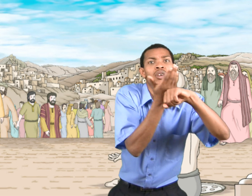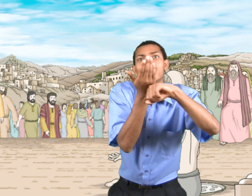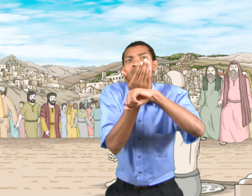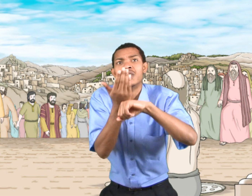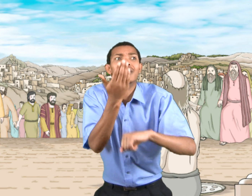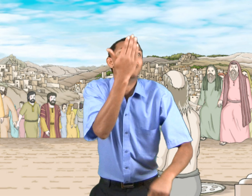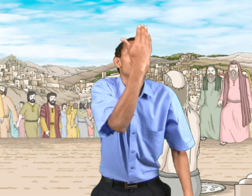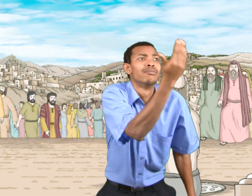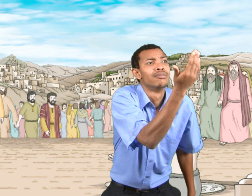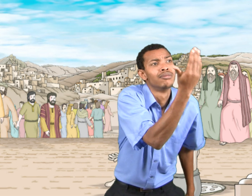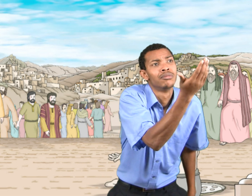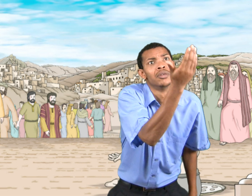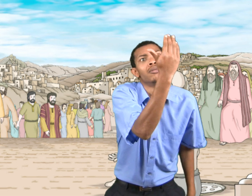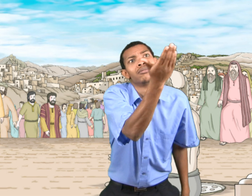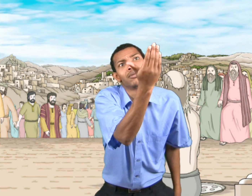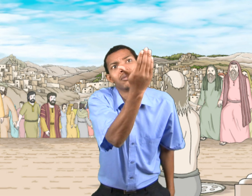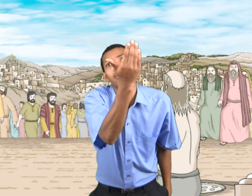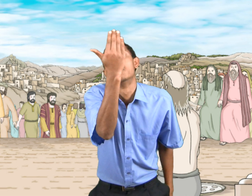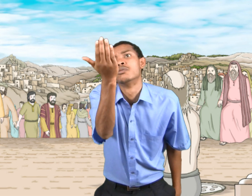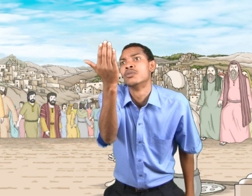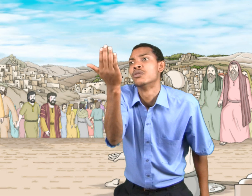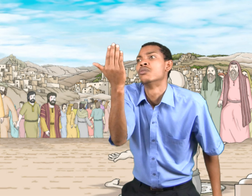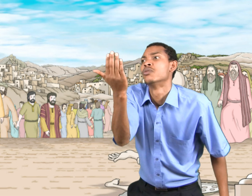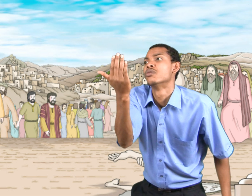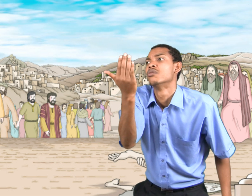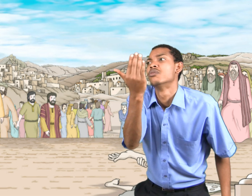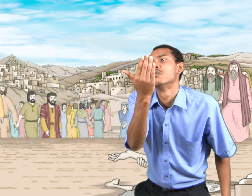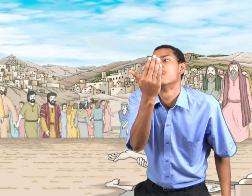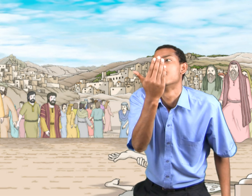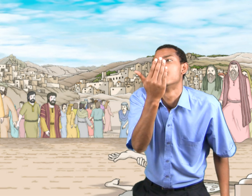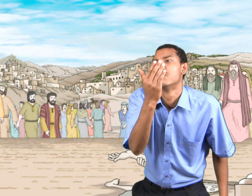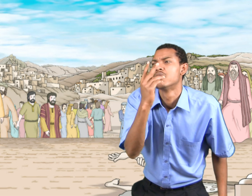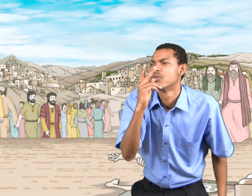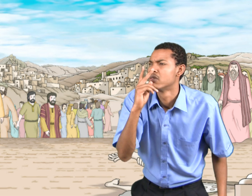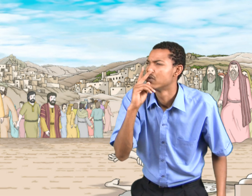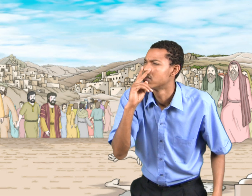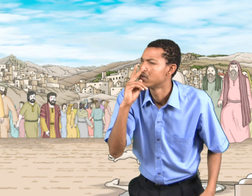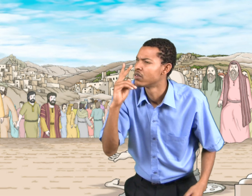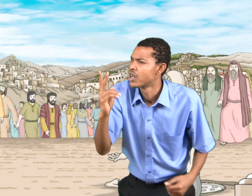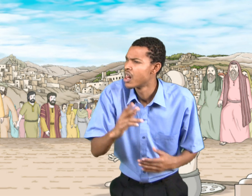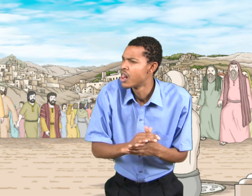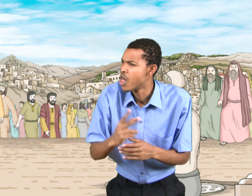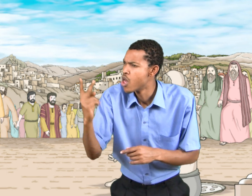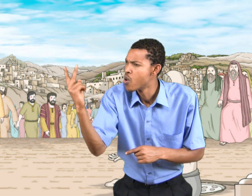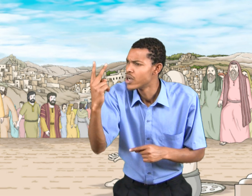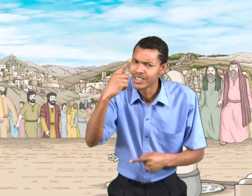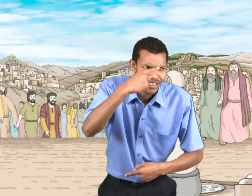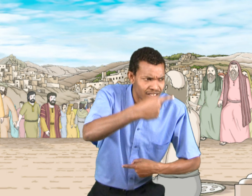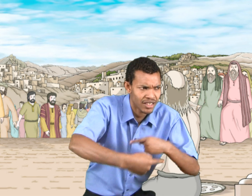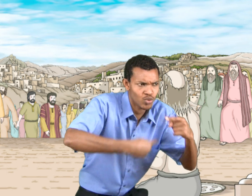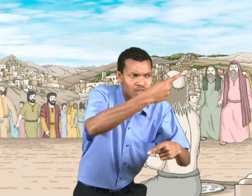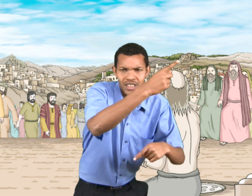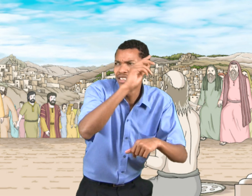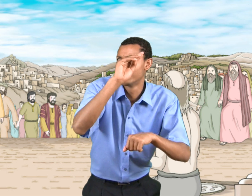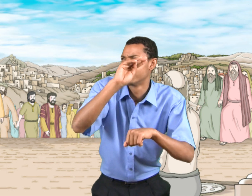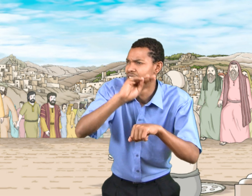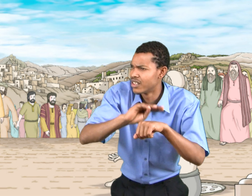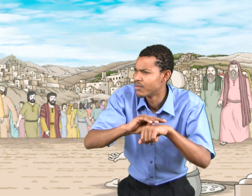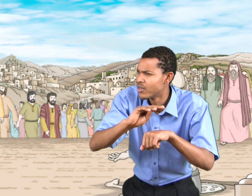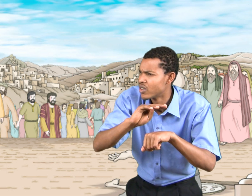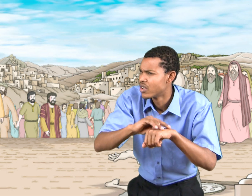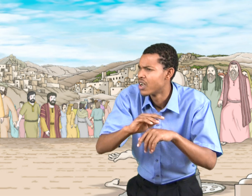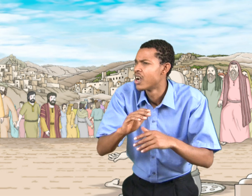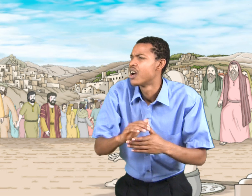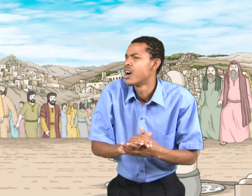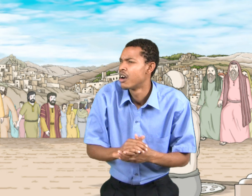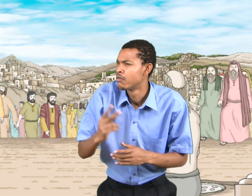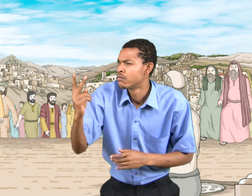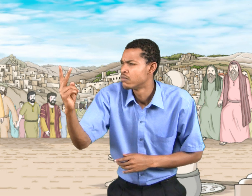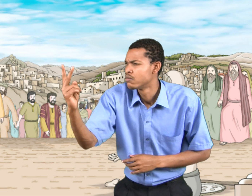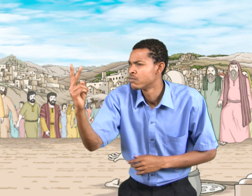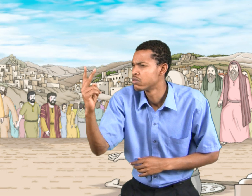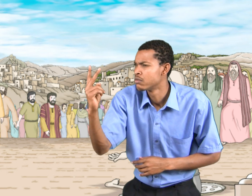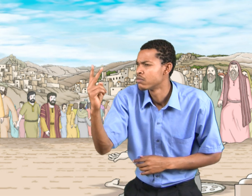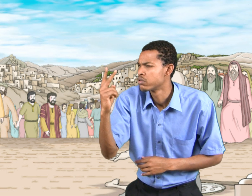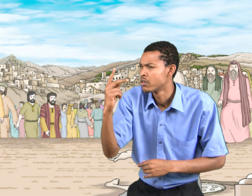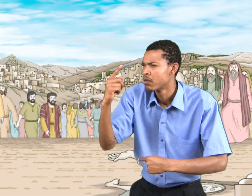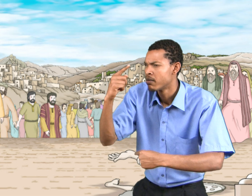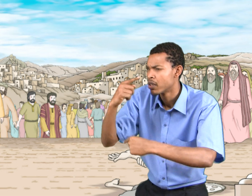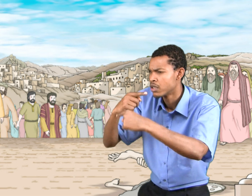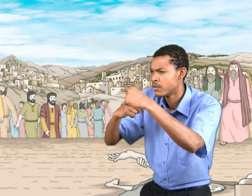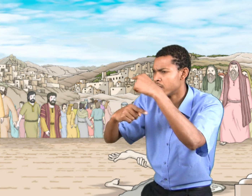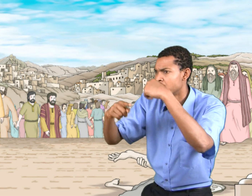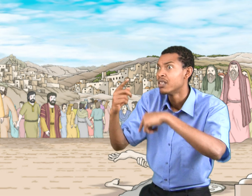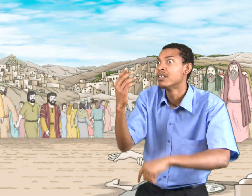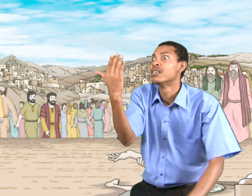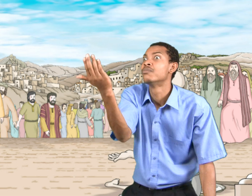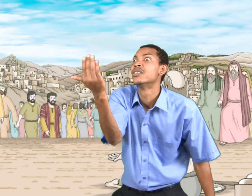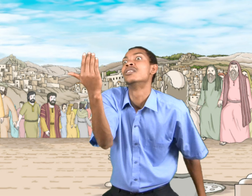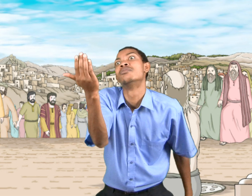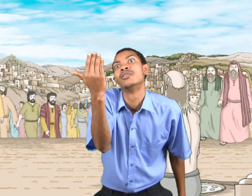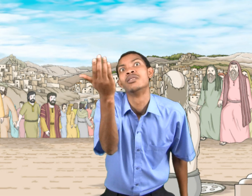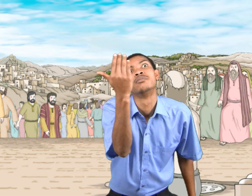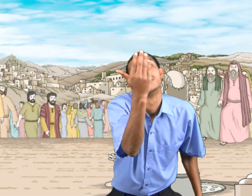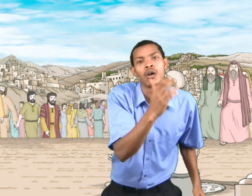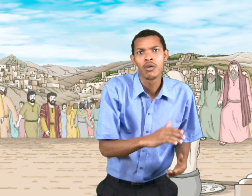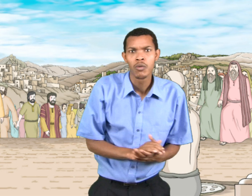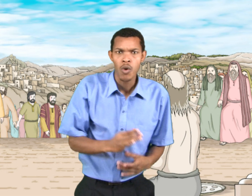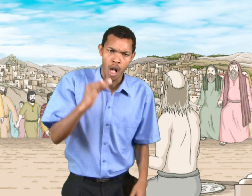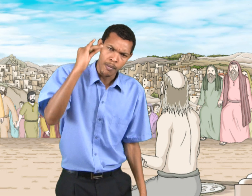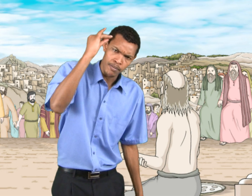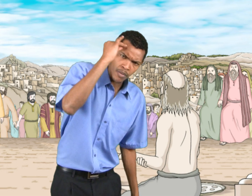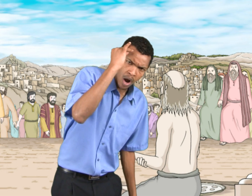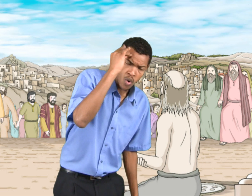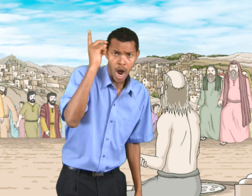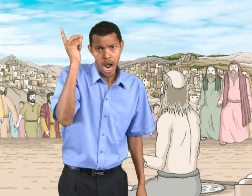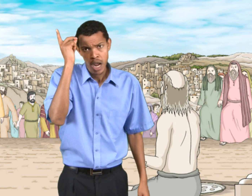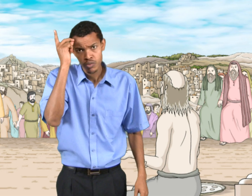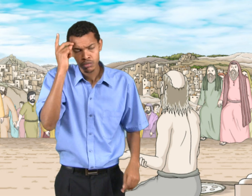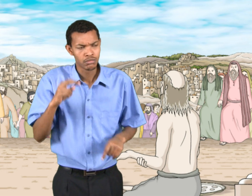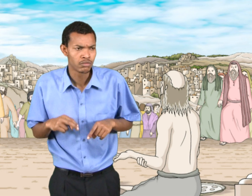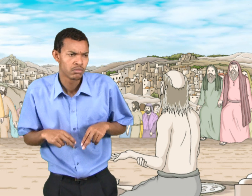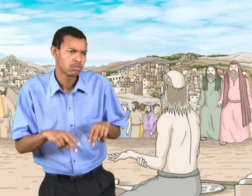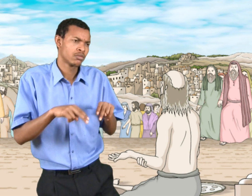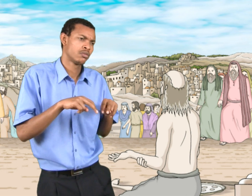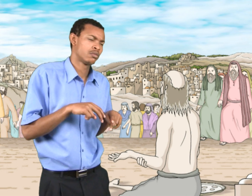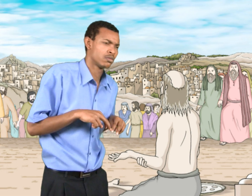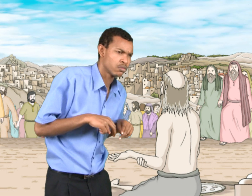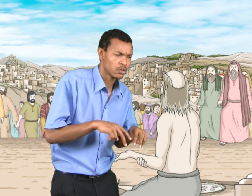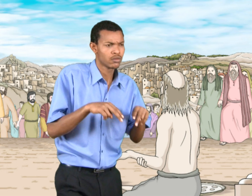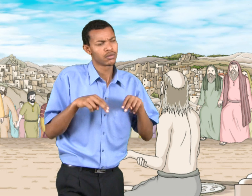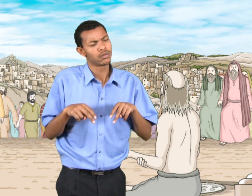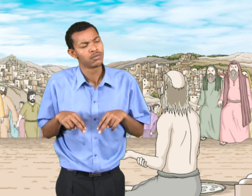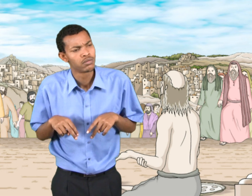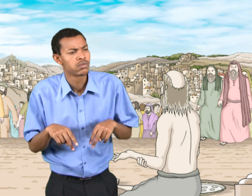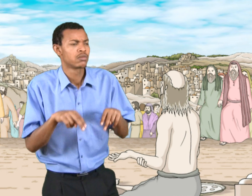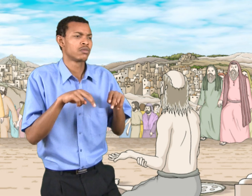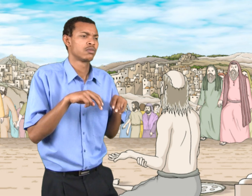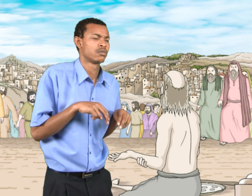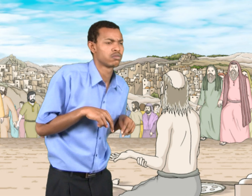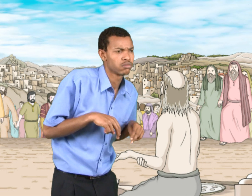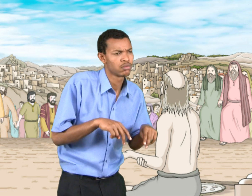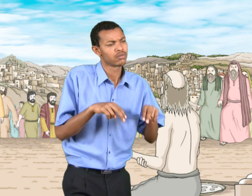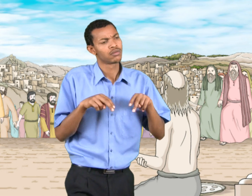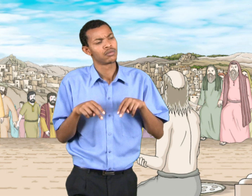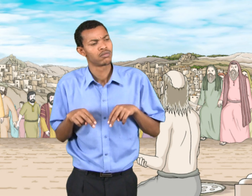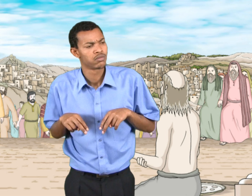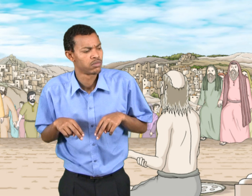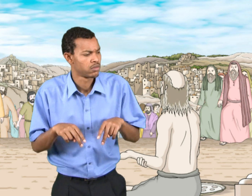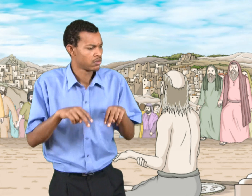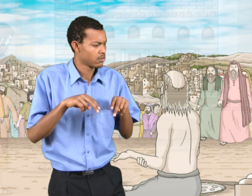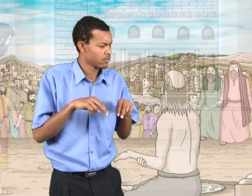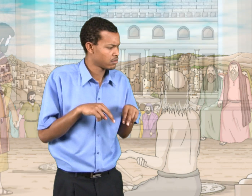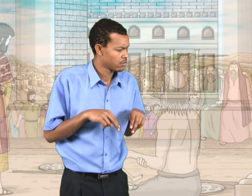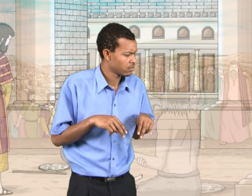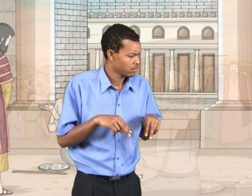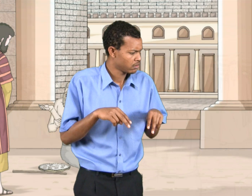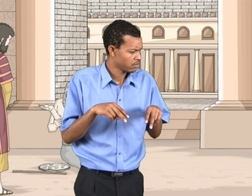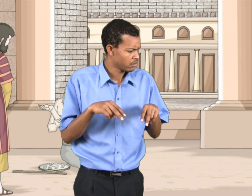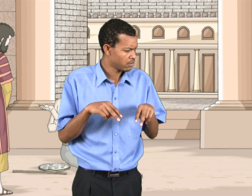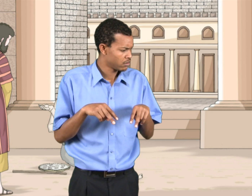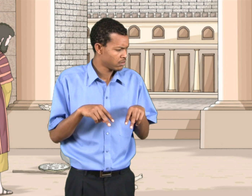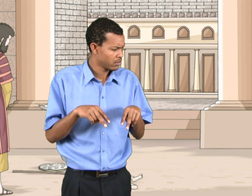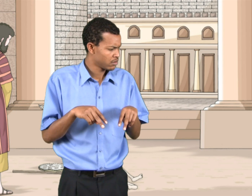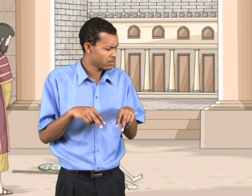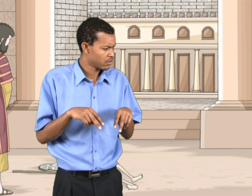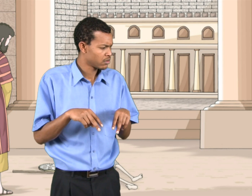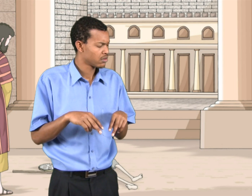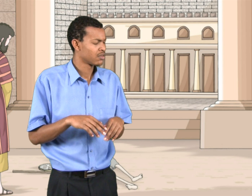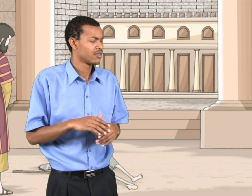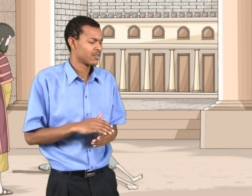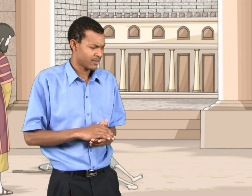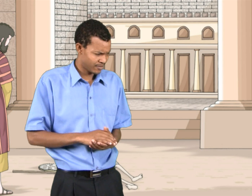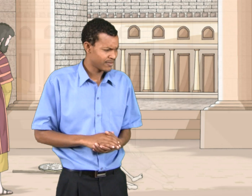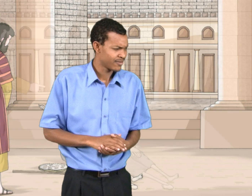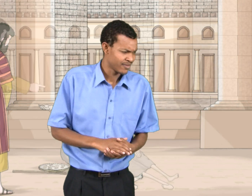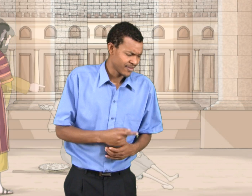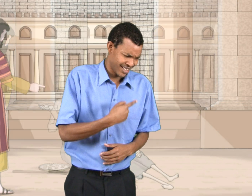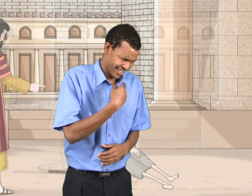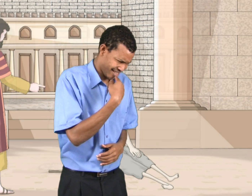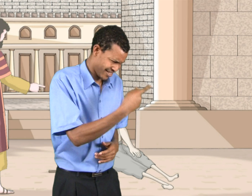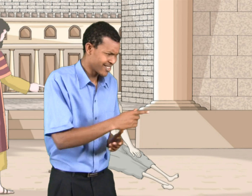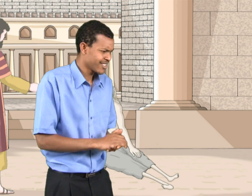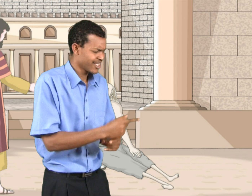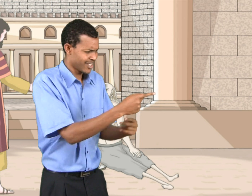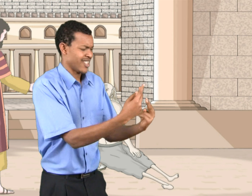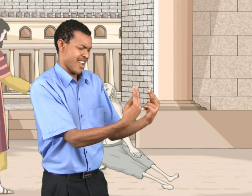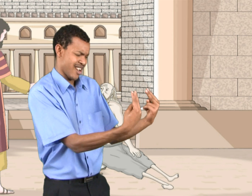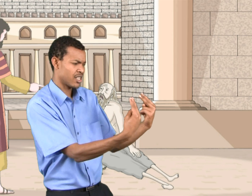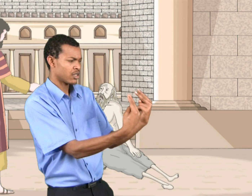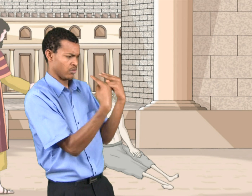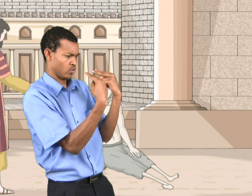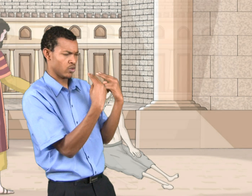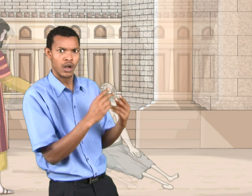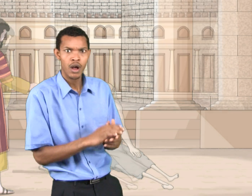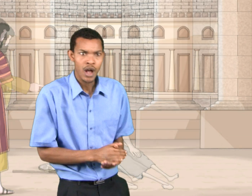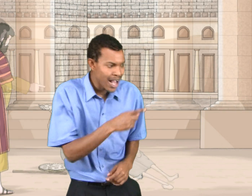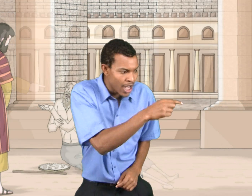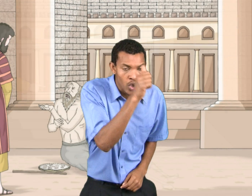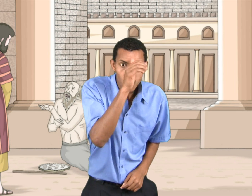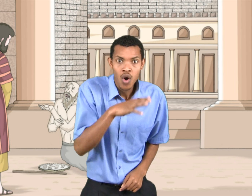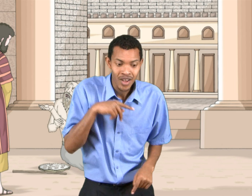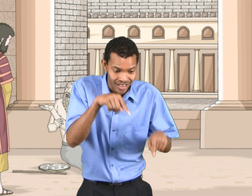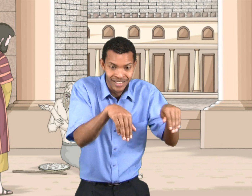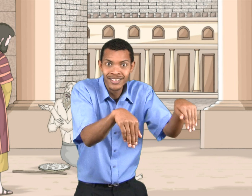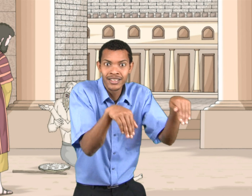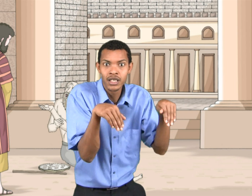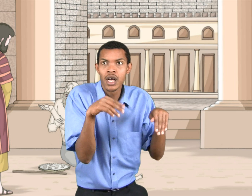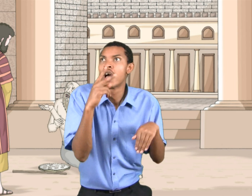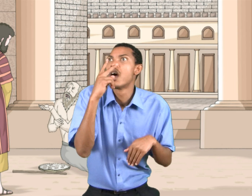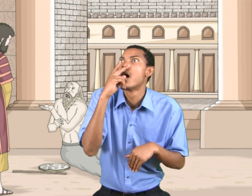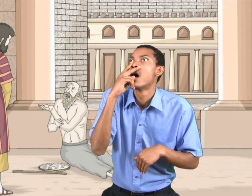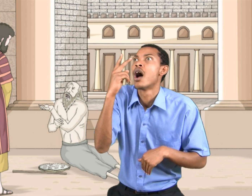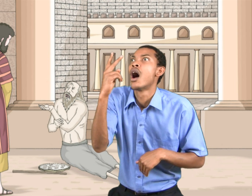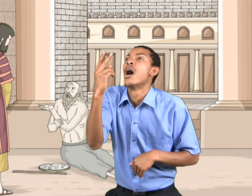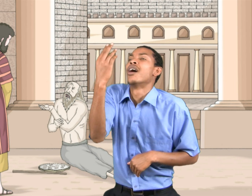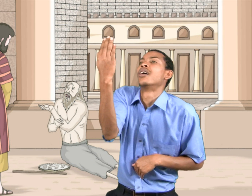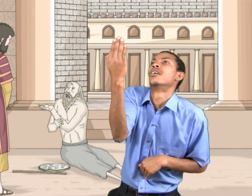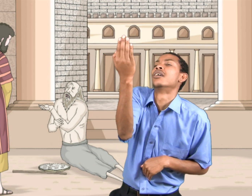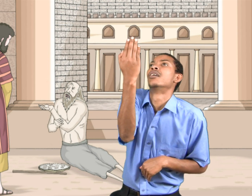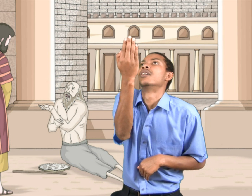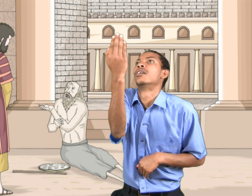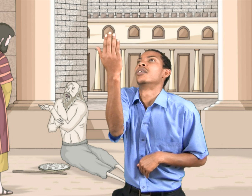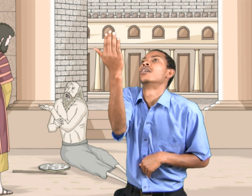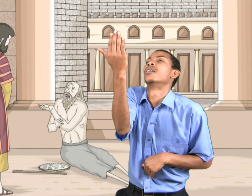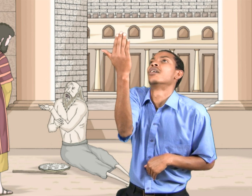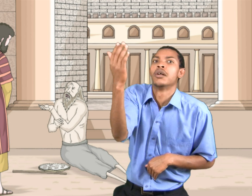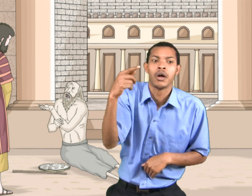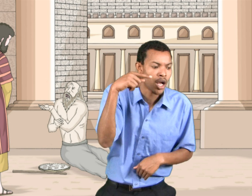So the man gave them his attention, expecting to receive something from them.